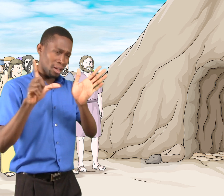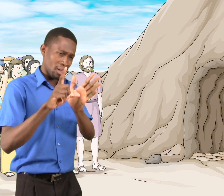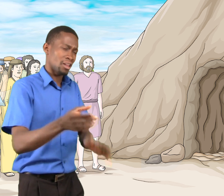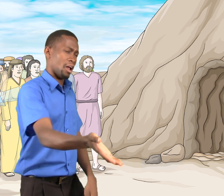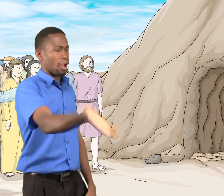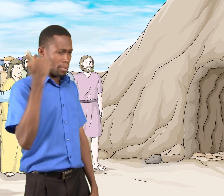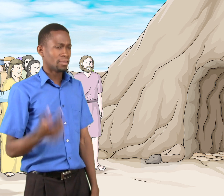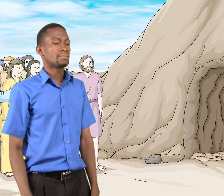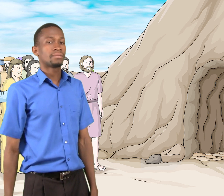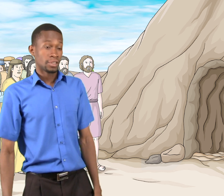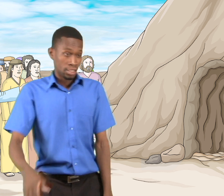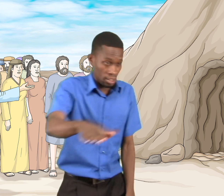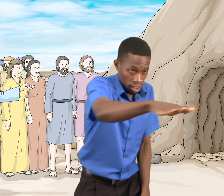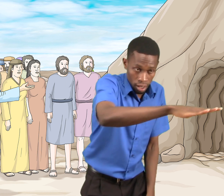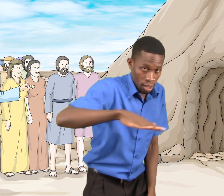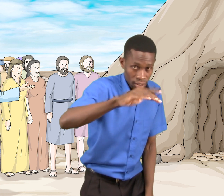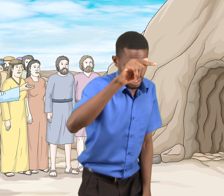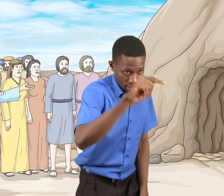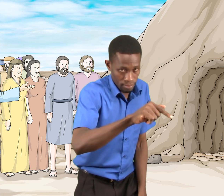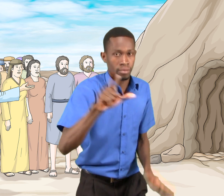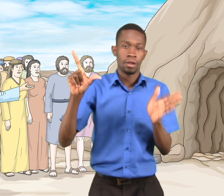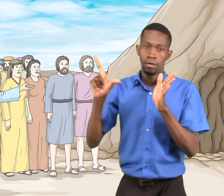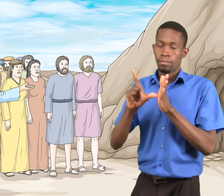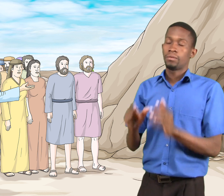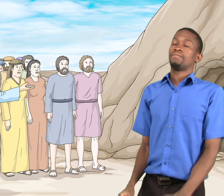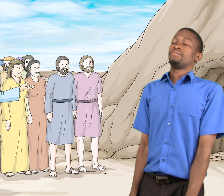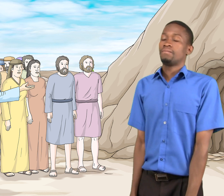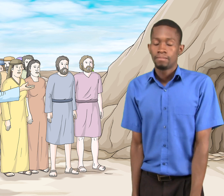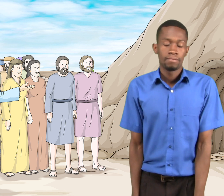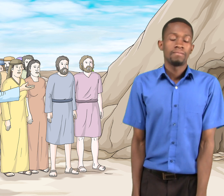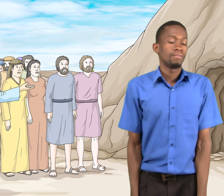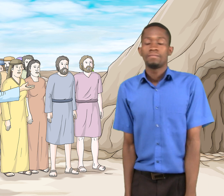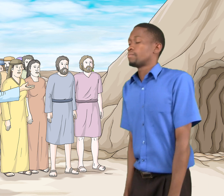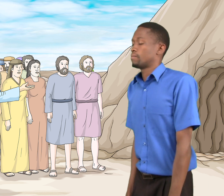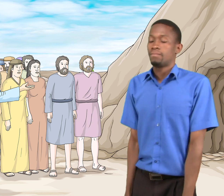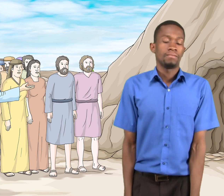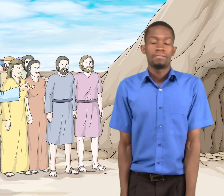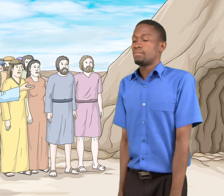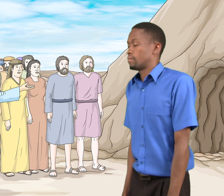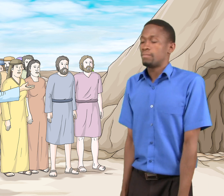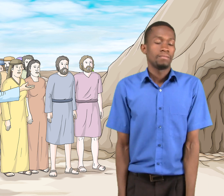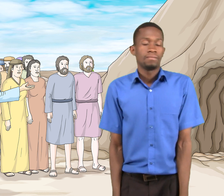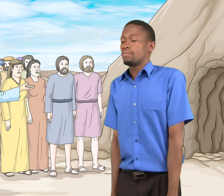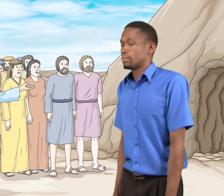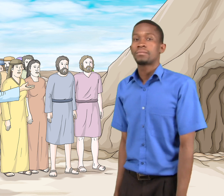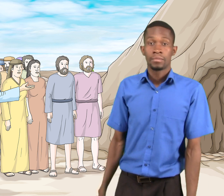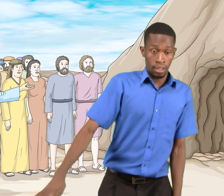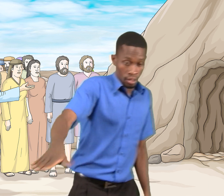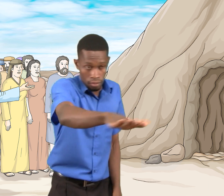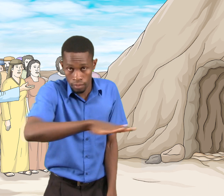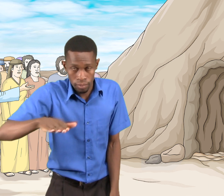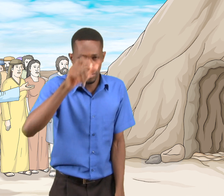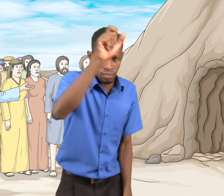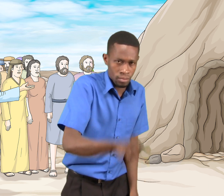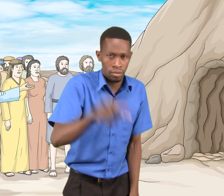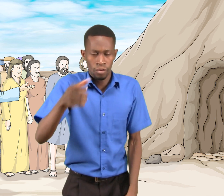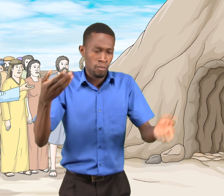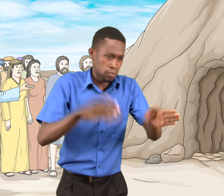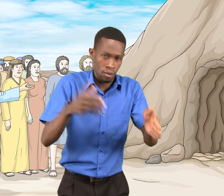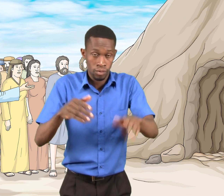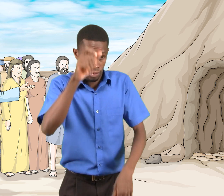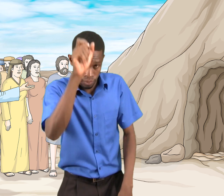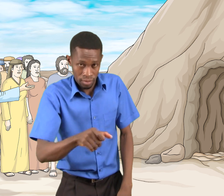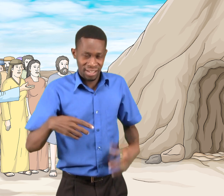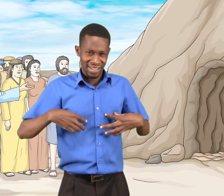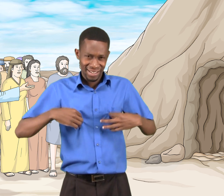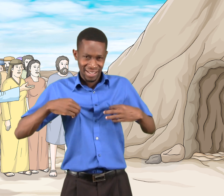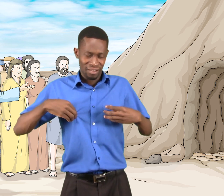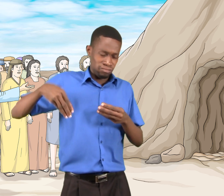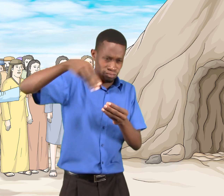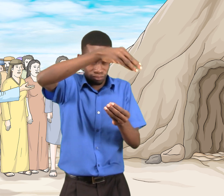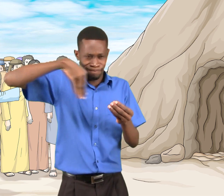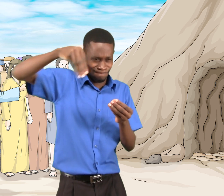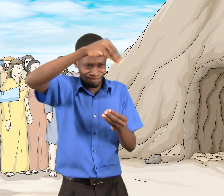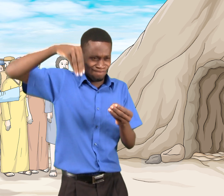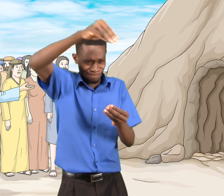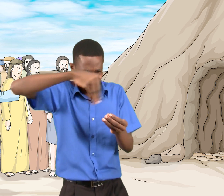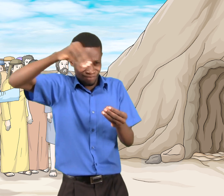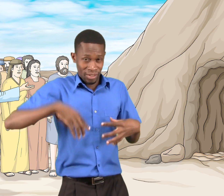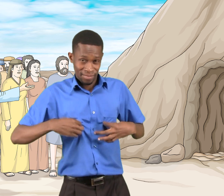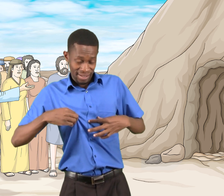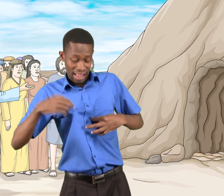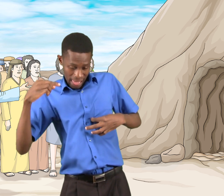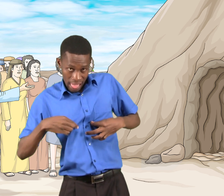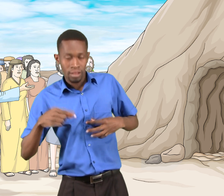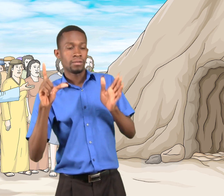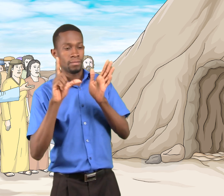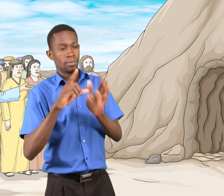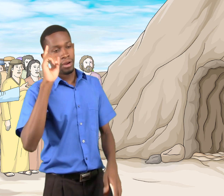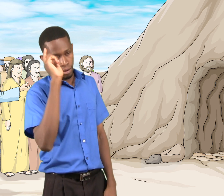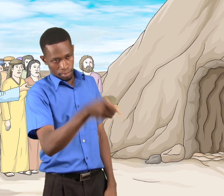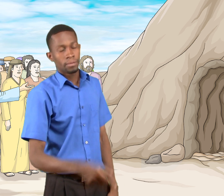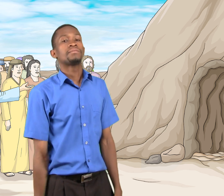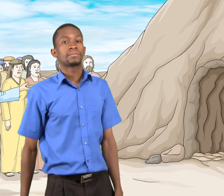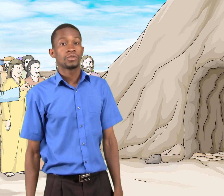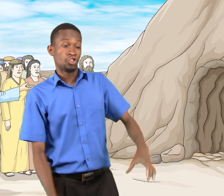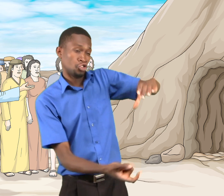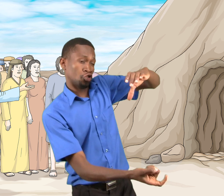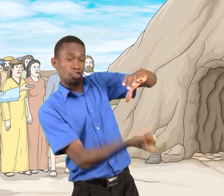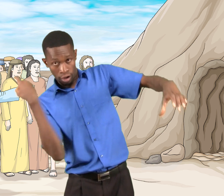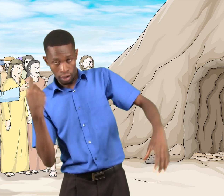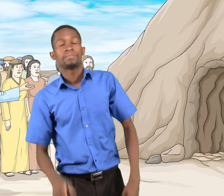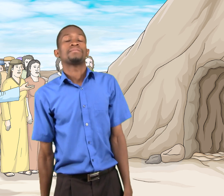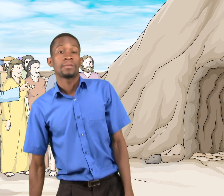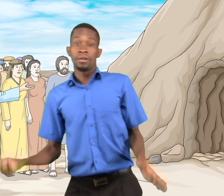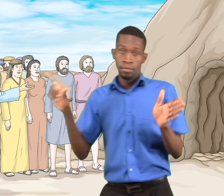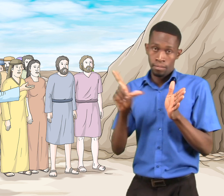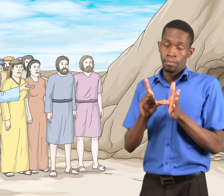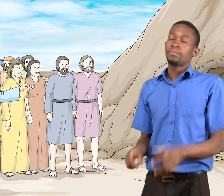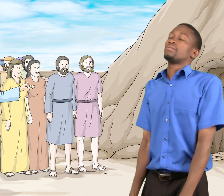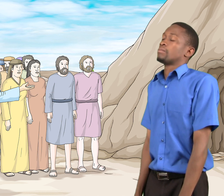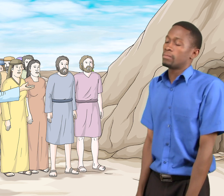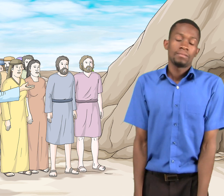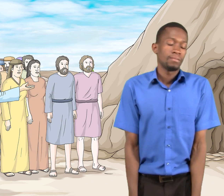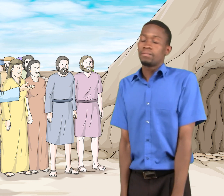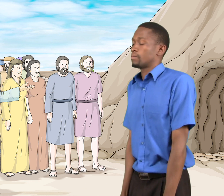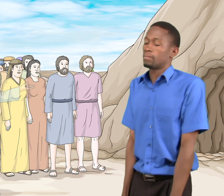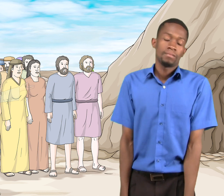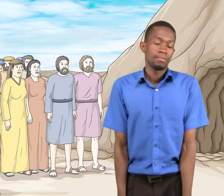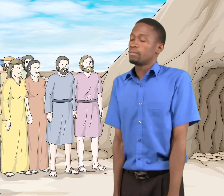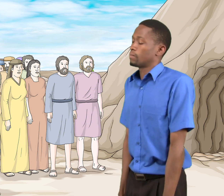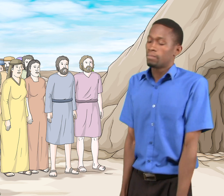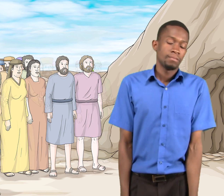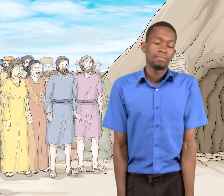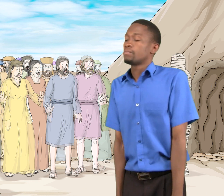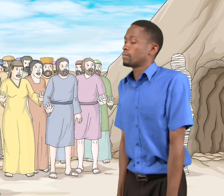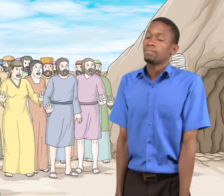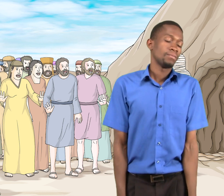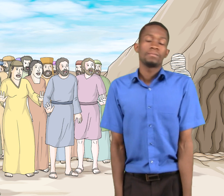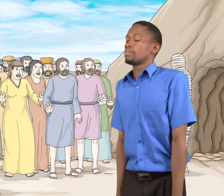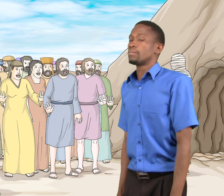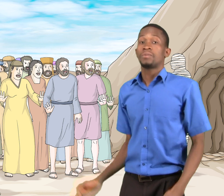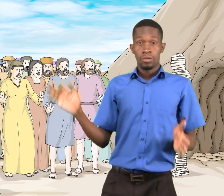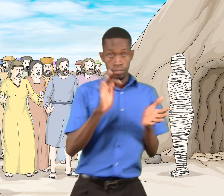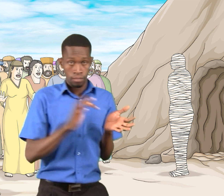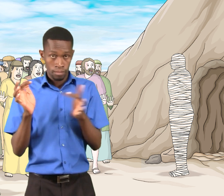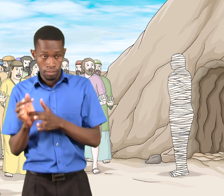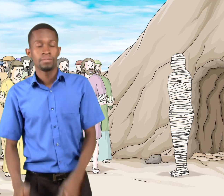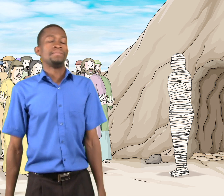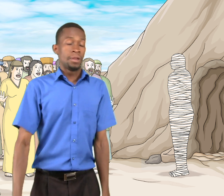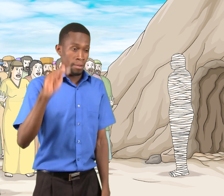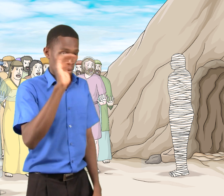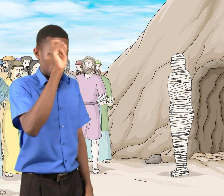After Jesus had said this, He called out in a loud voice, “Lazarus, come out!”